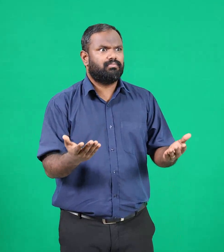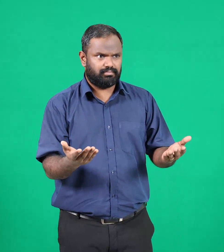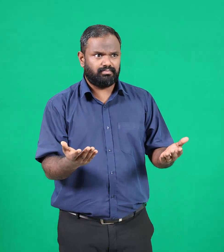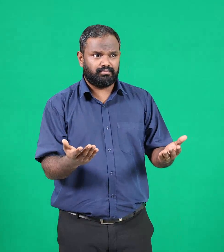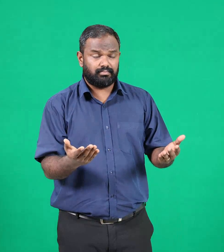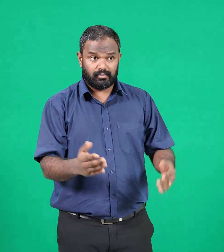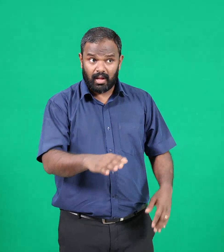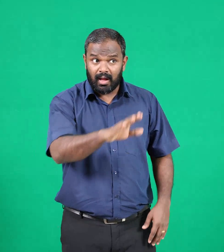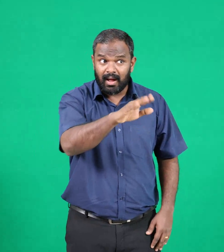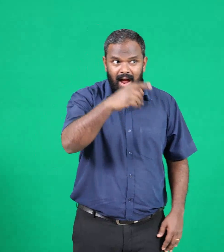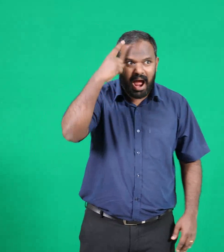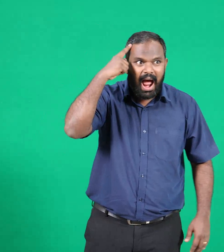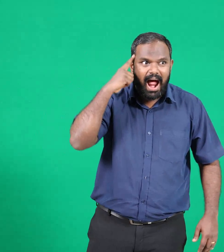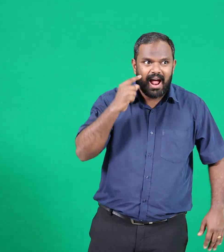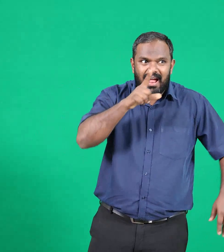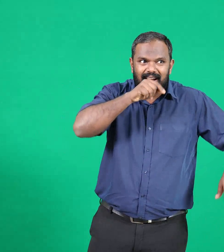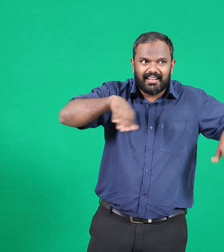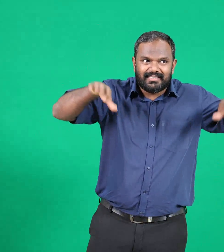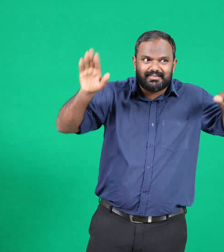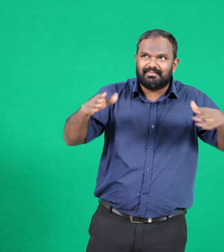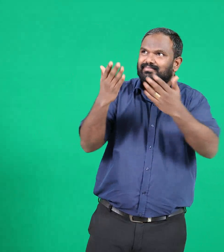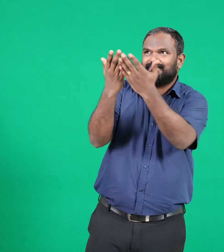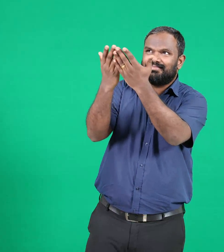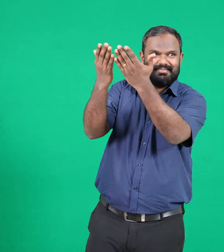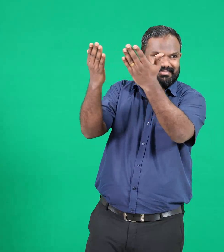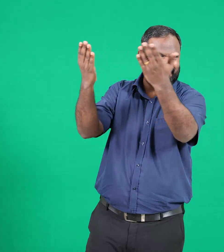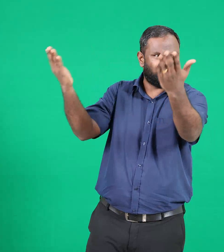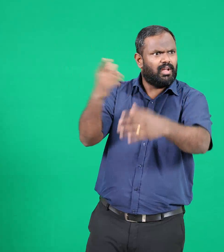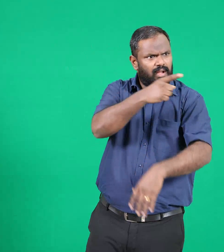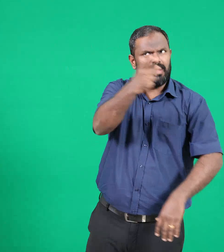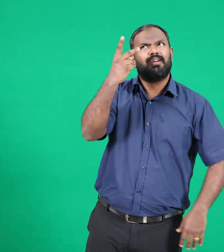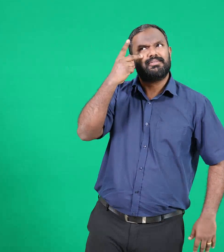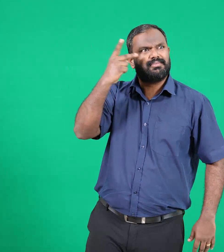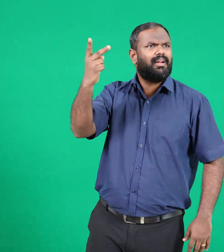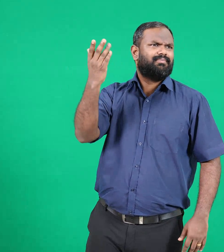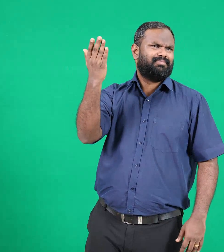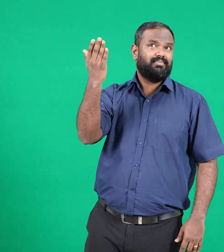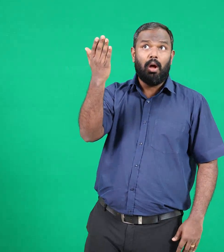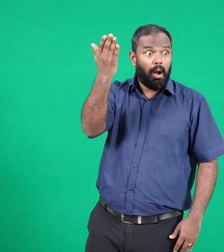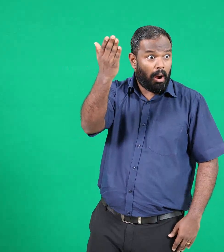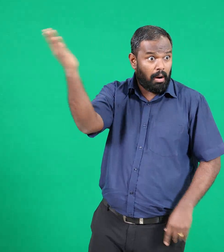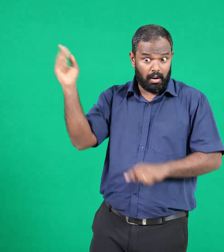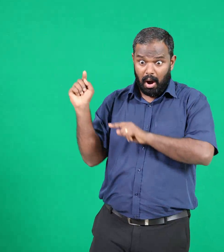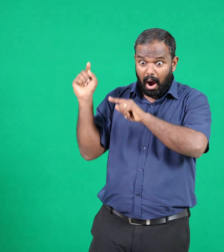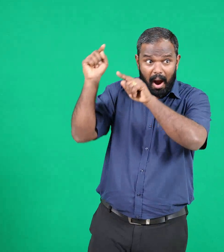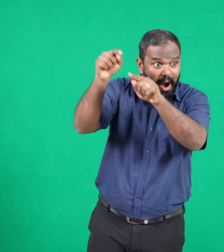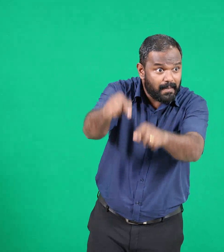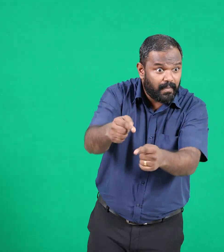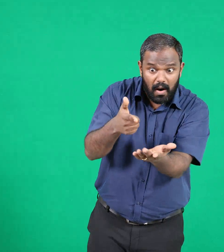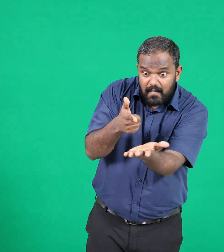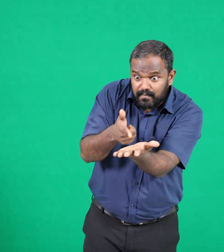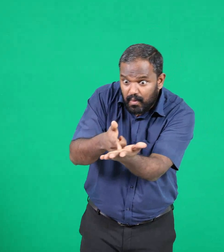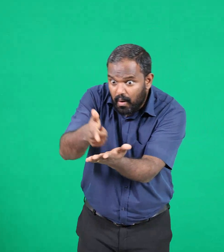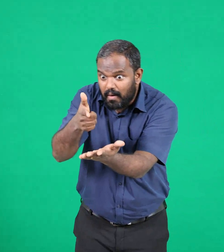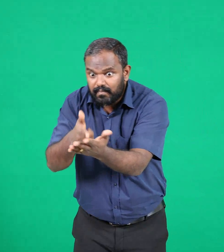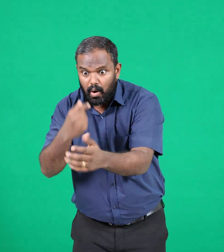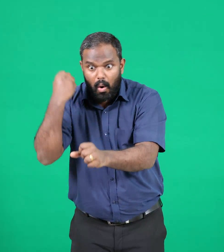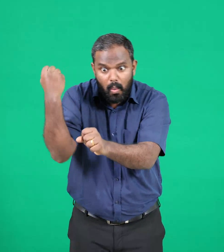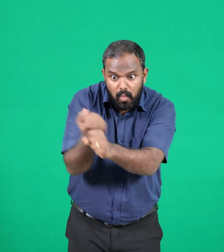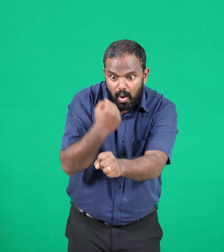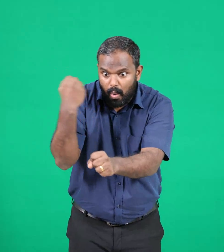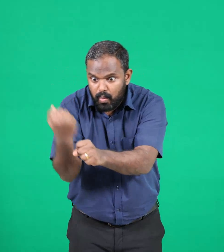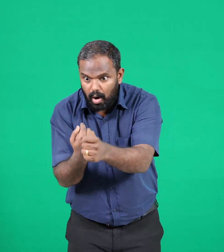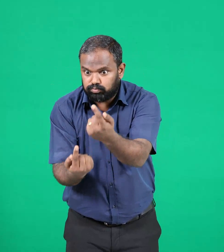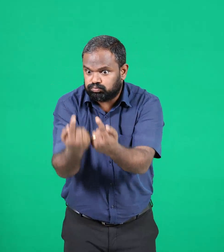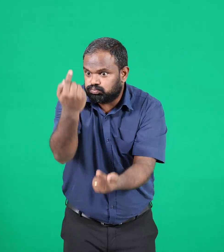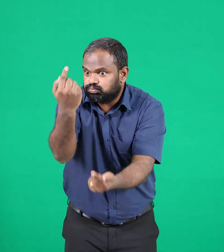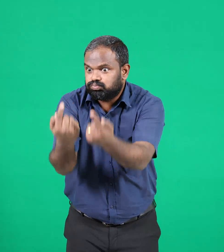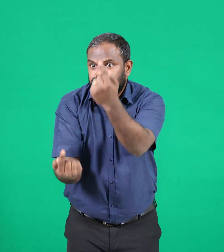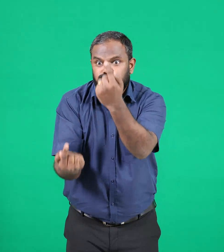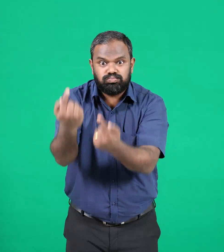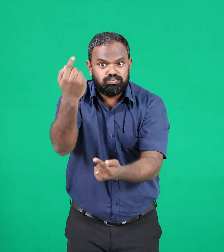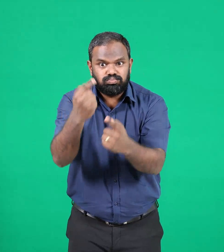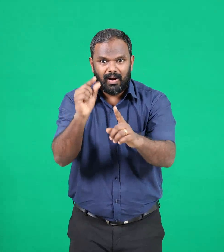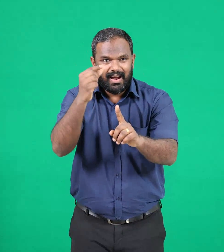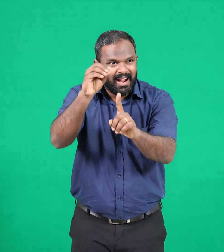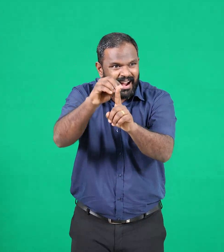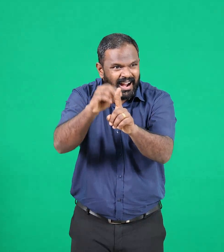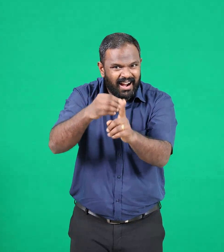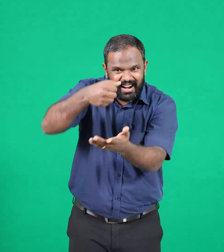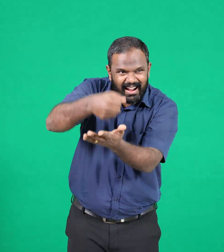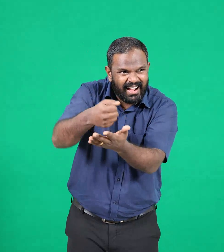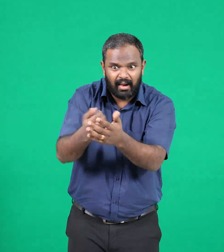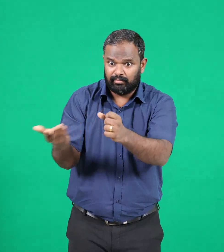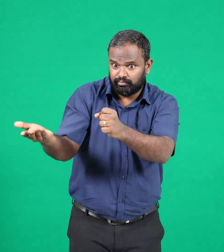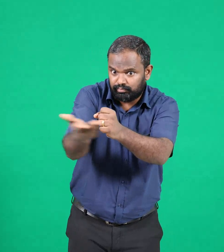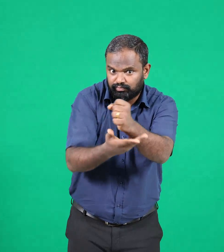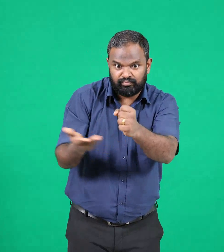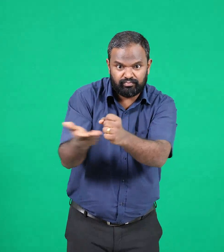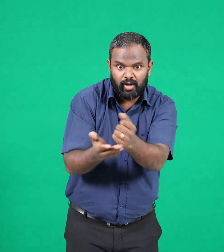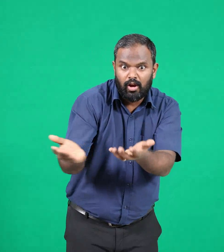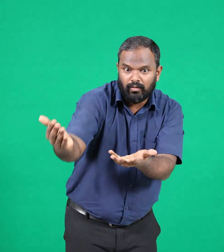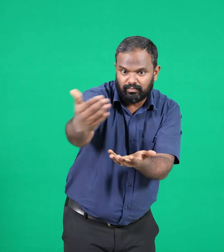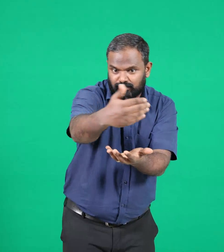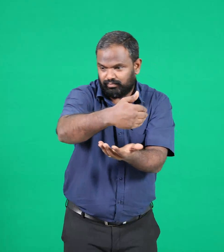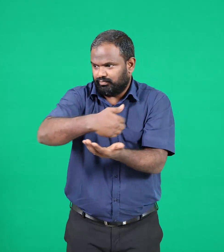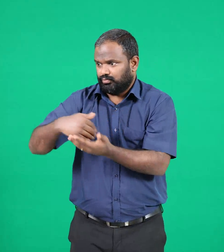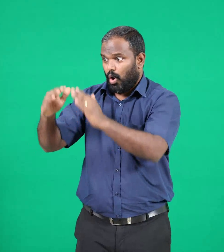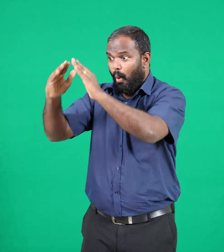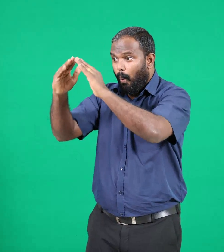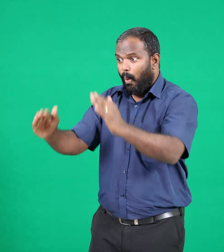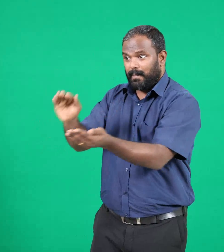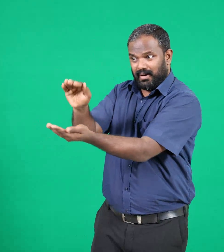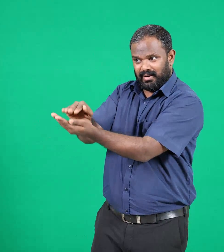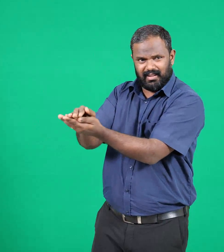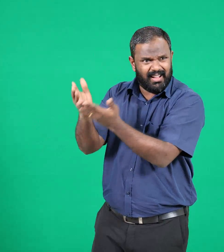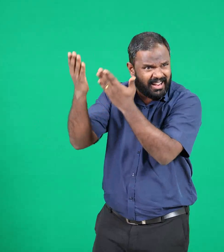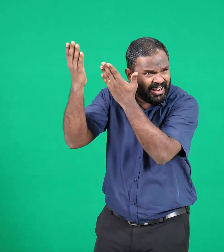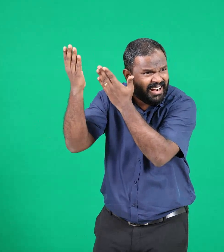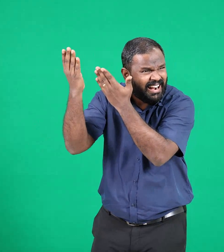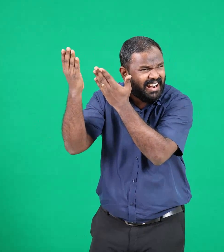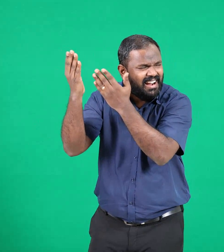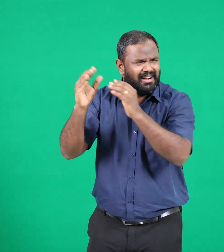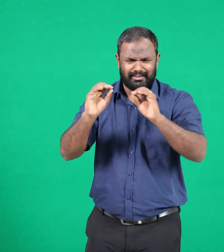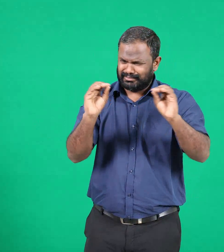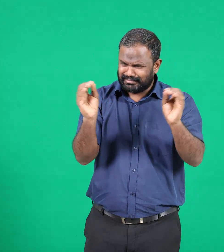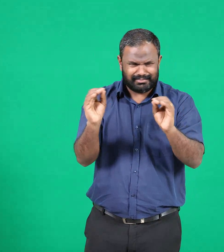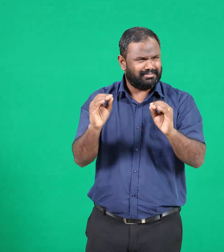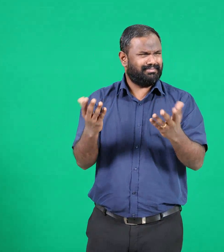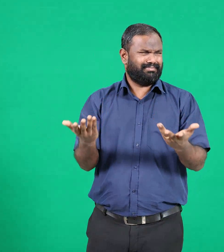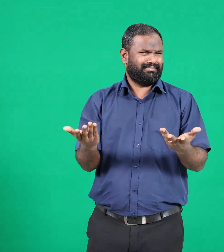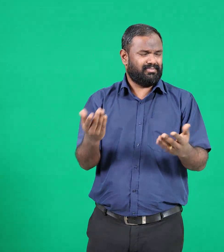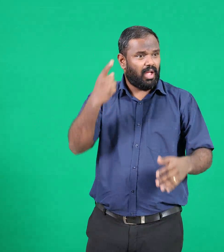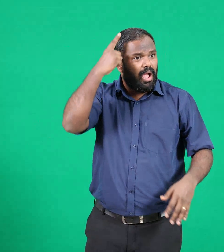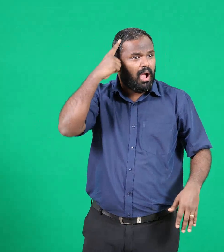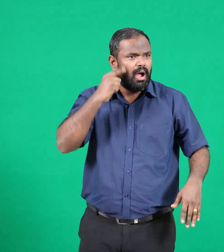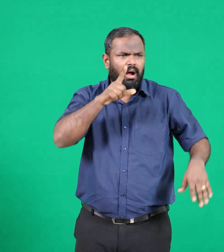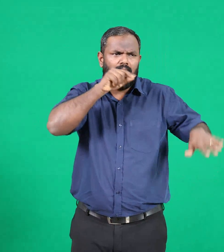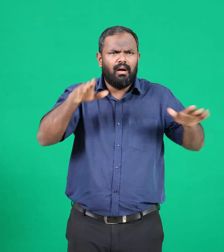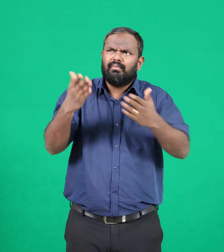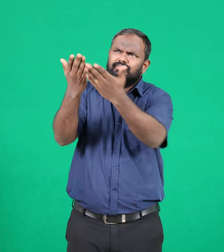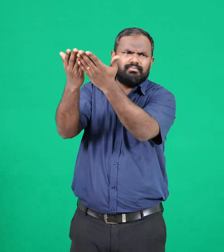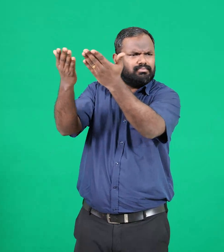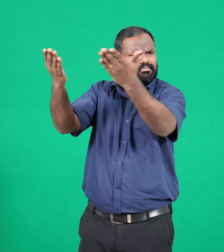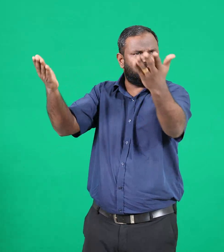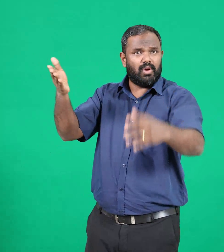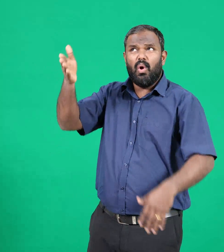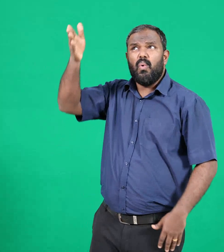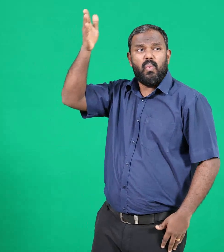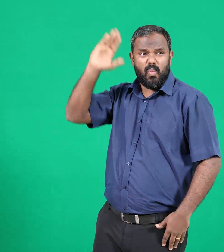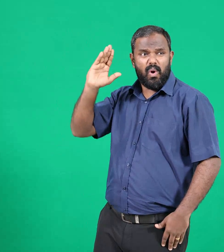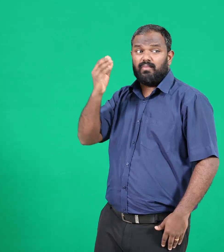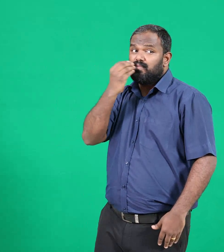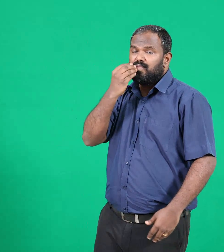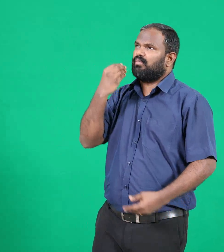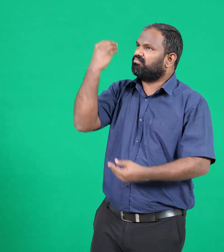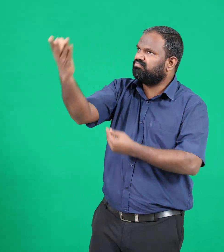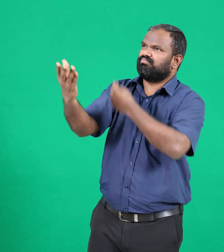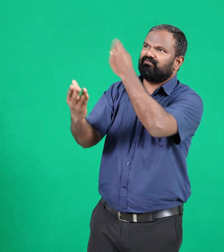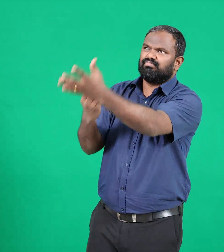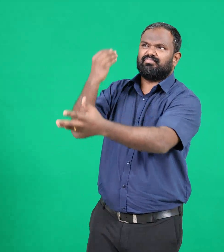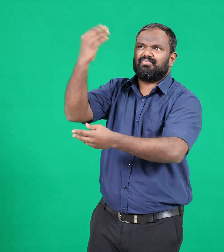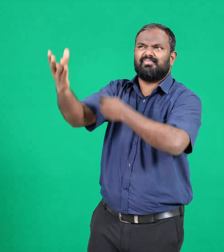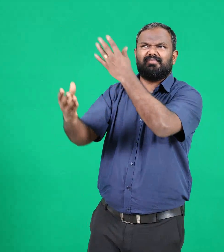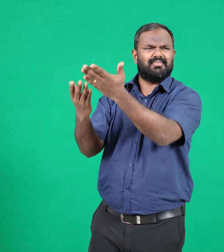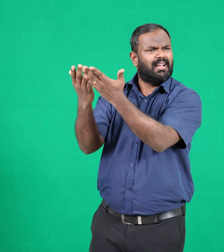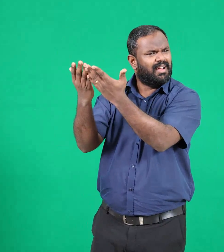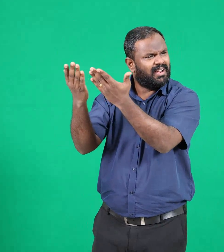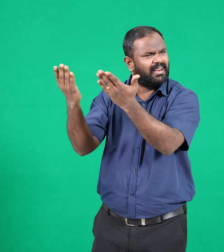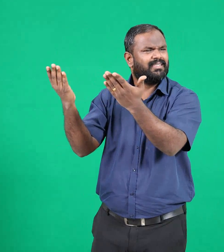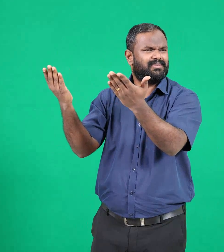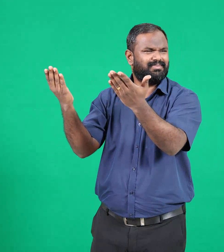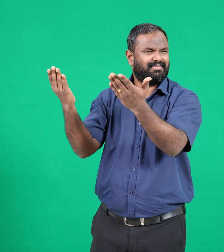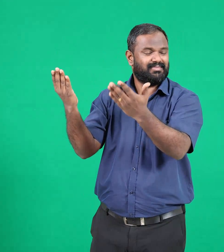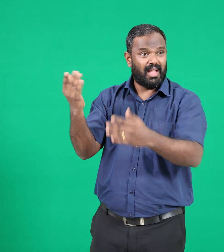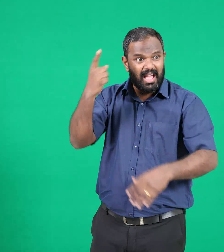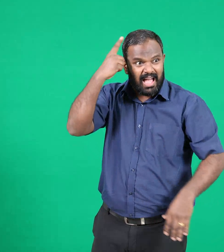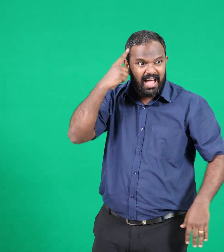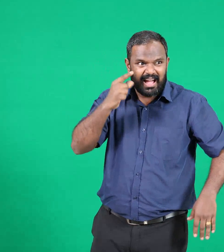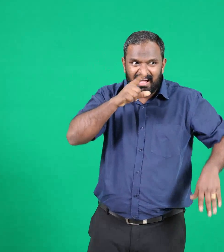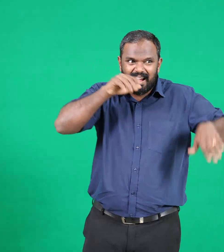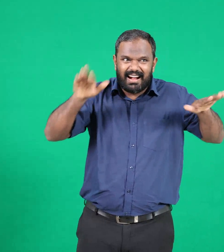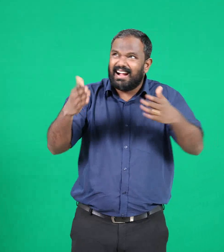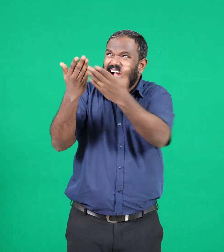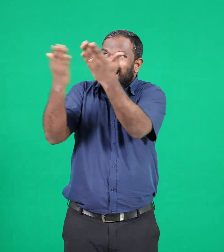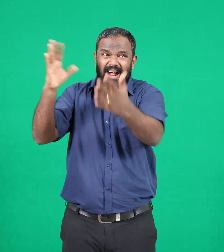Consider the ravens: They do not sow or reap, they have no storehouse or barn; yet God feeds them.